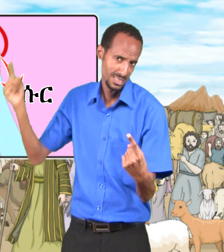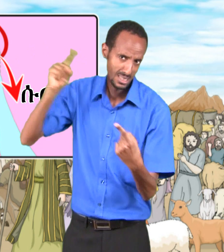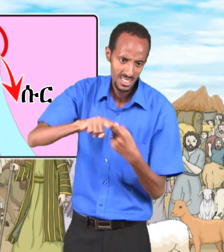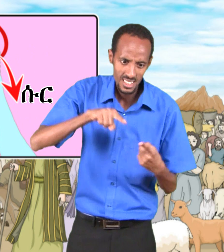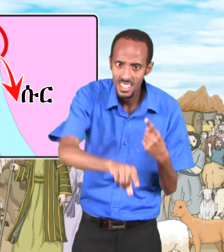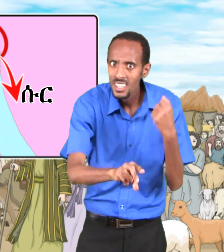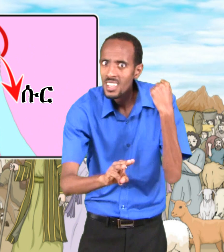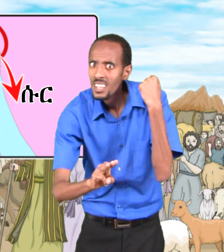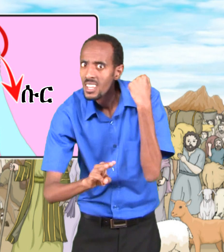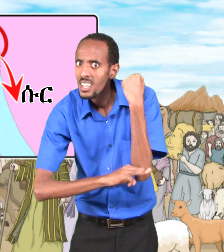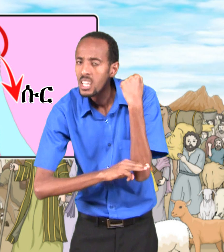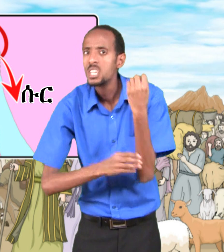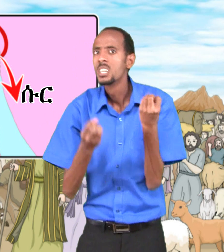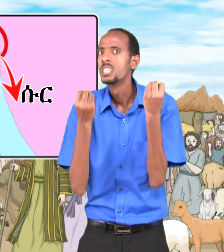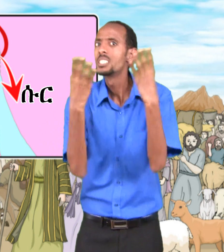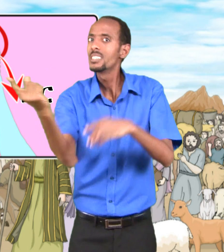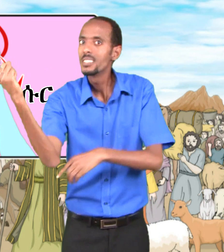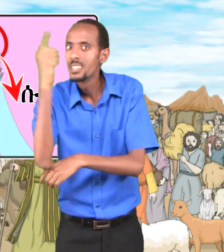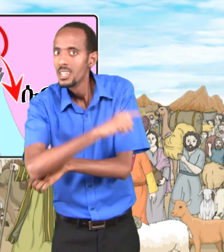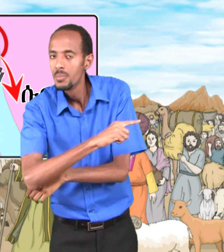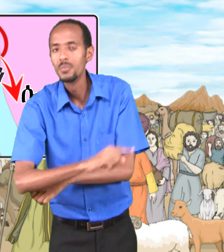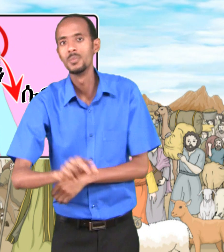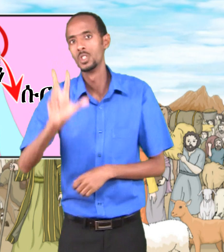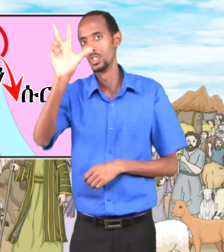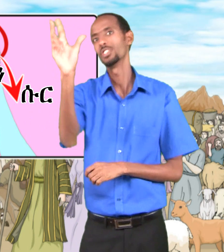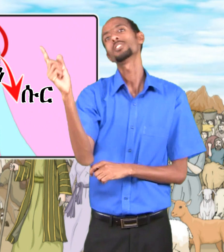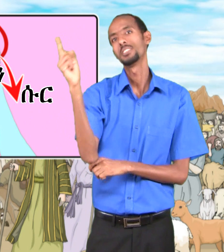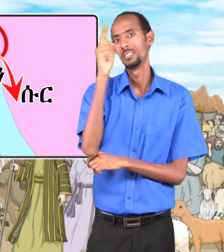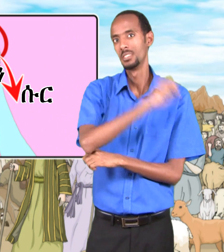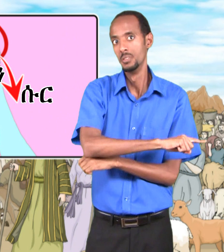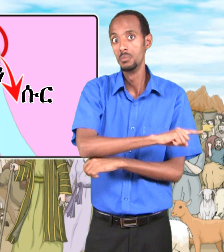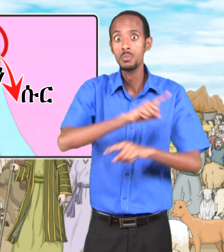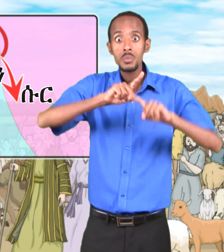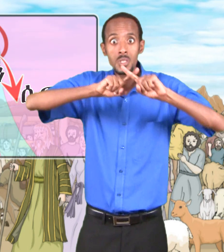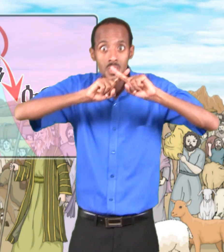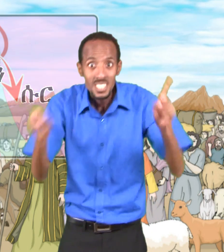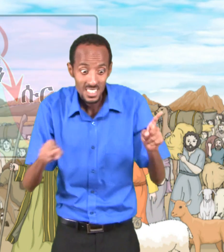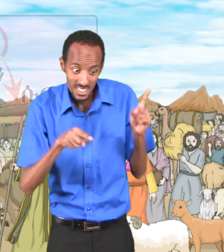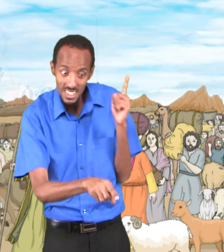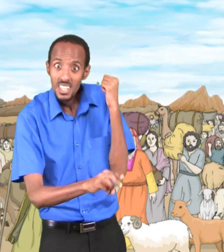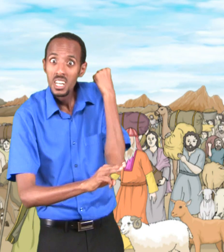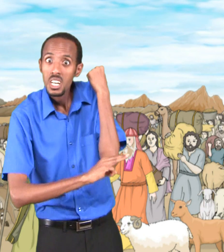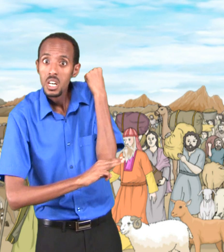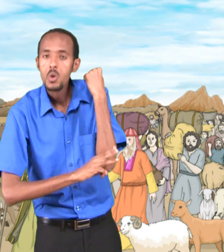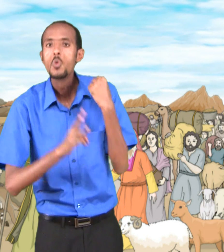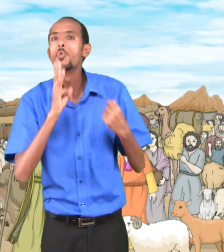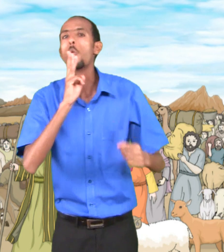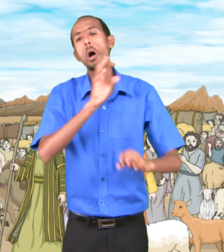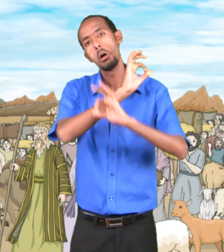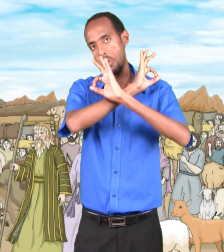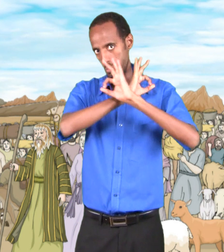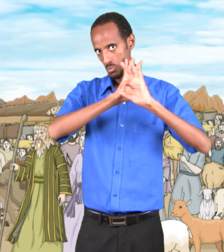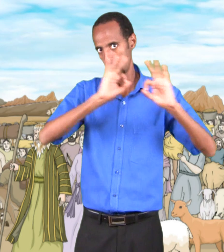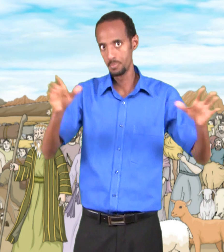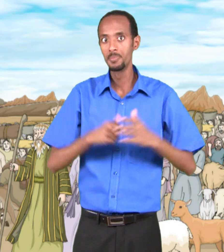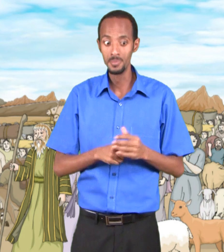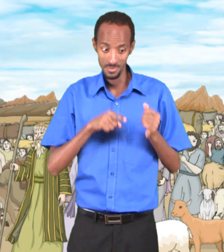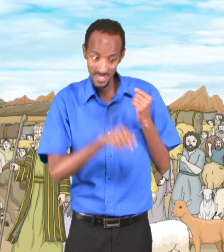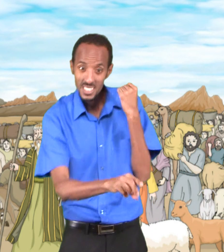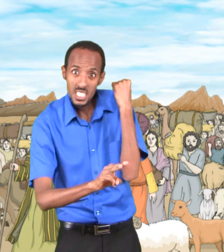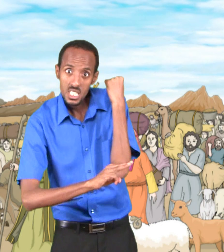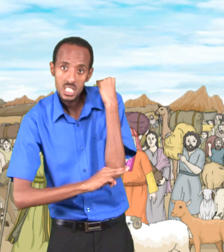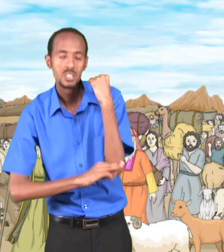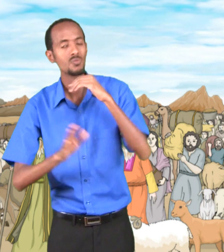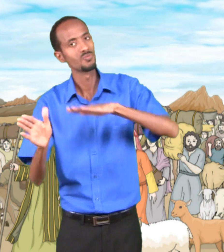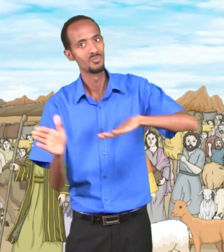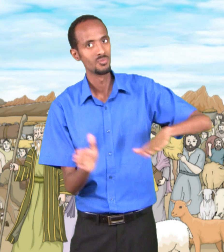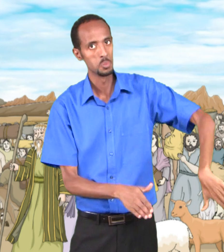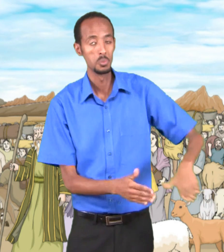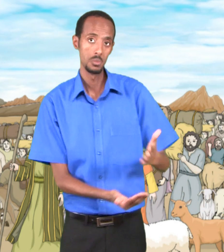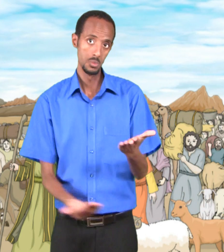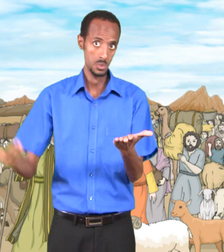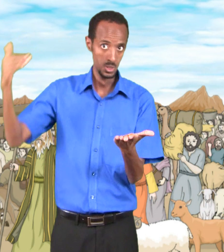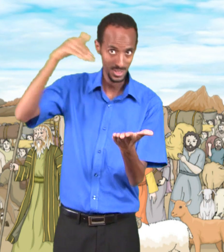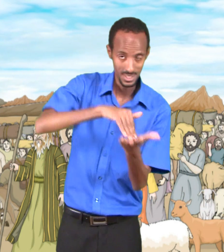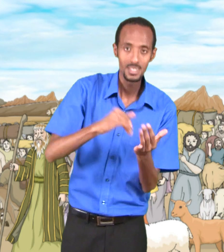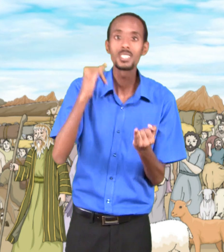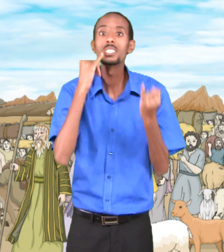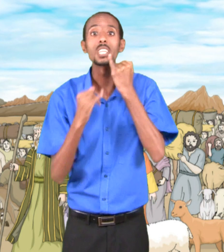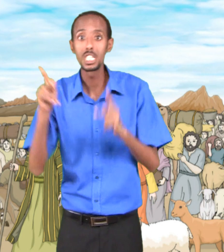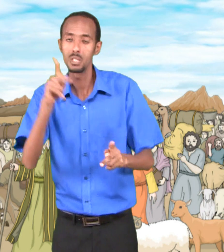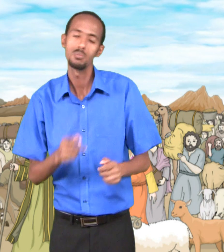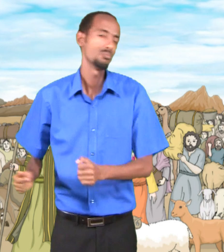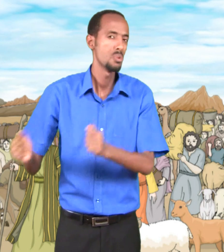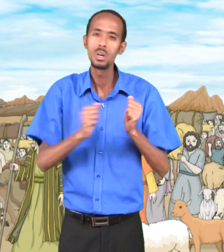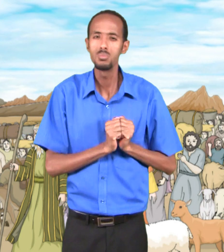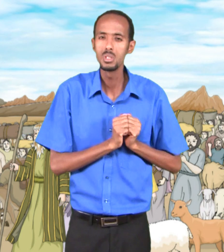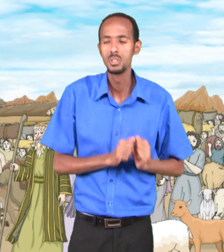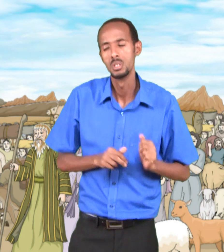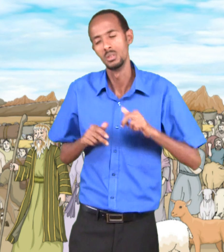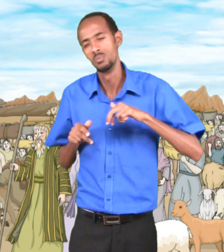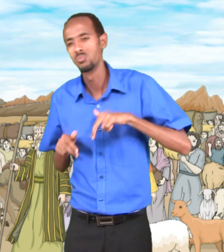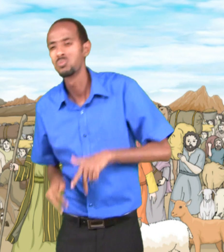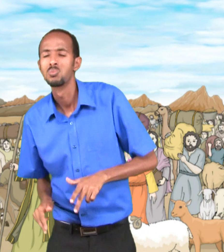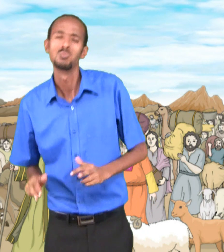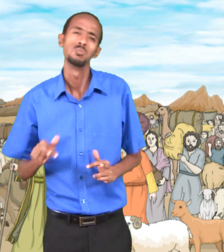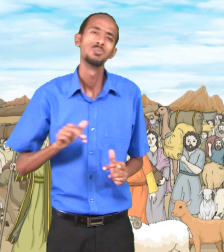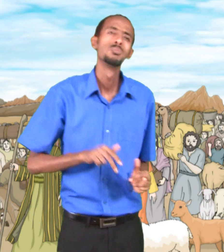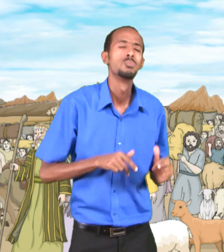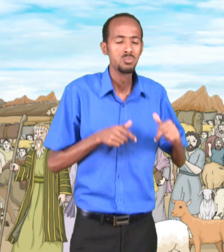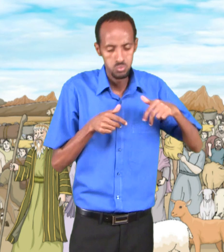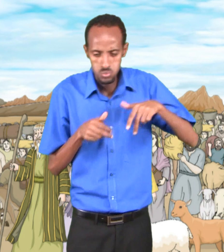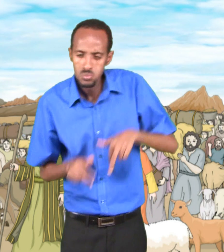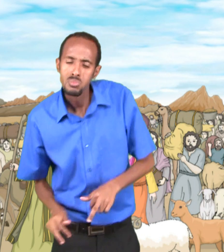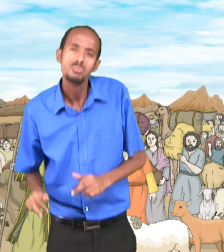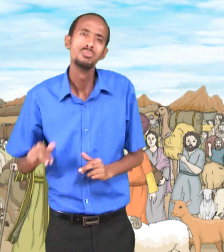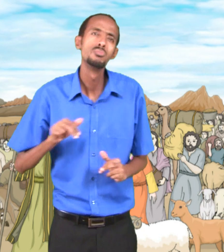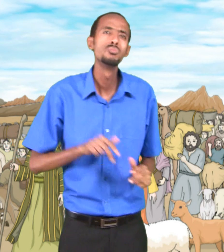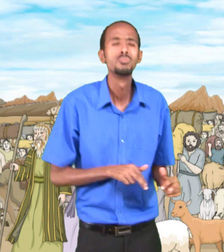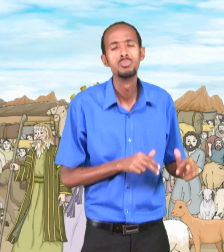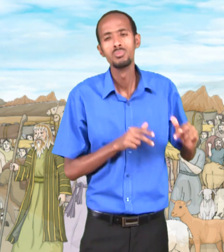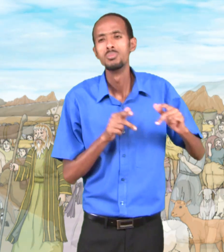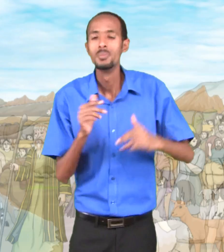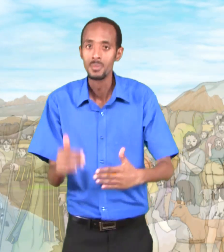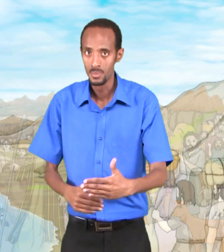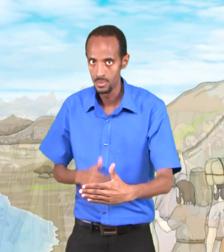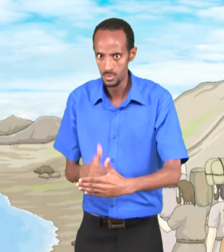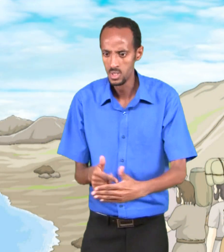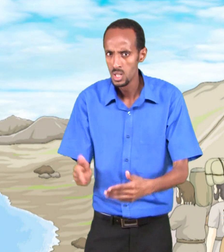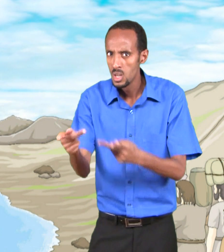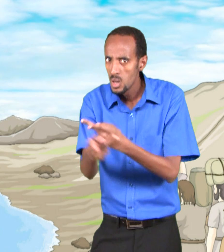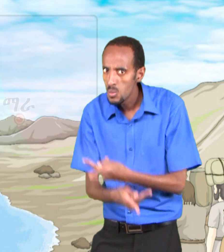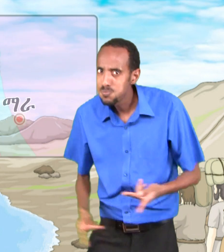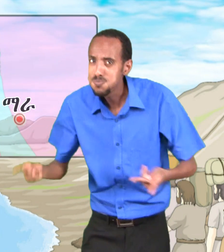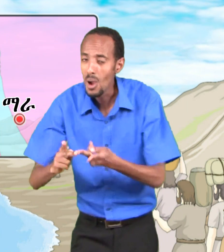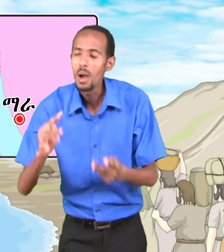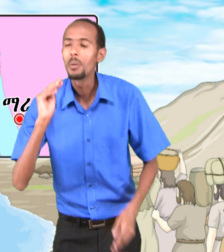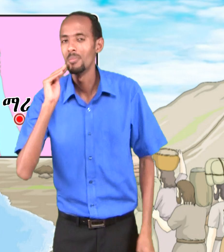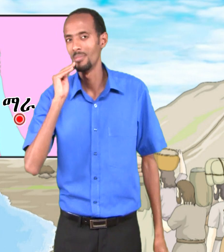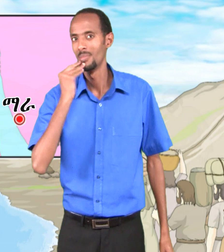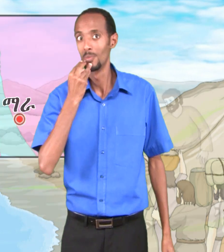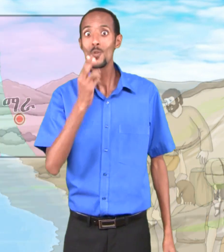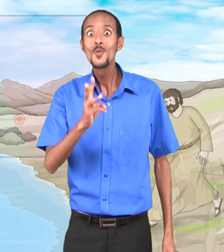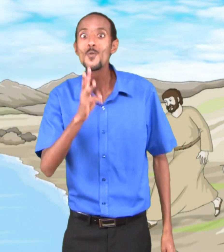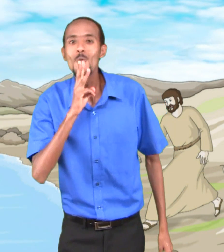For three days they walked in the desert without finding water.